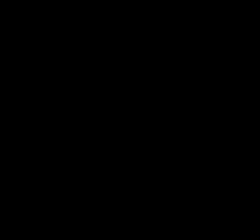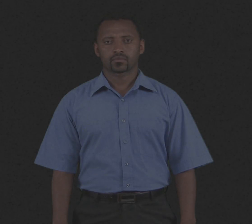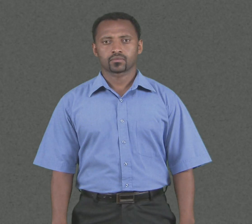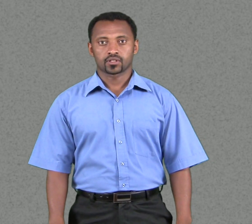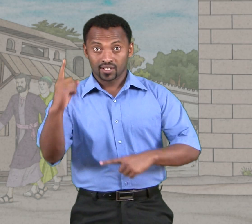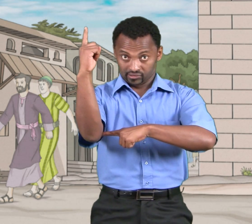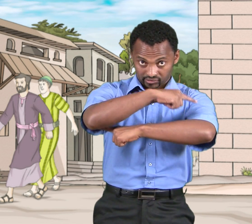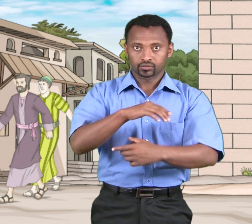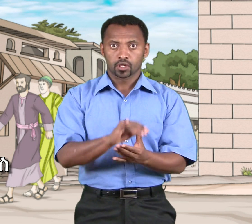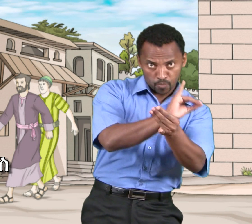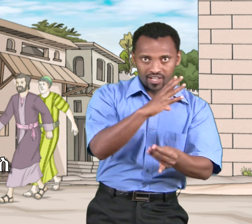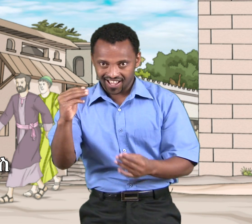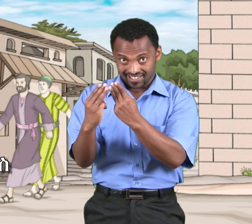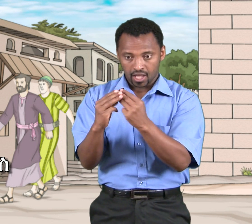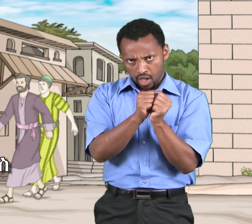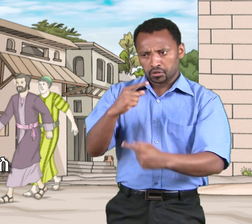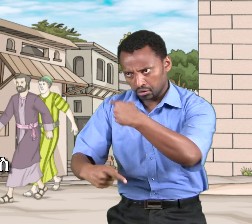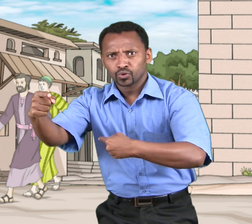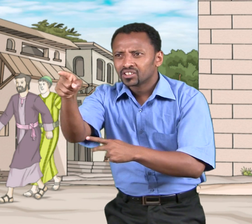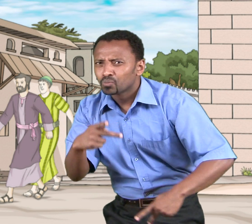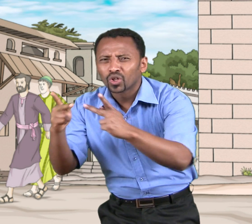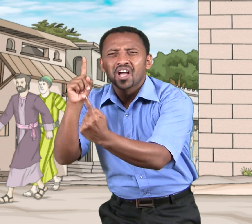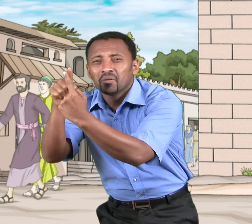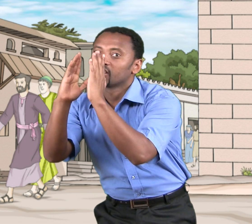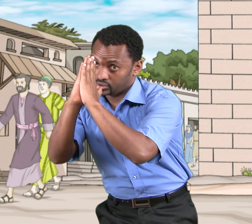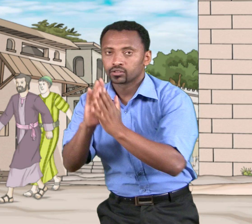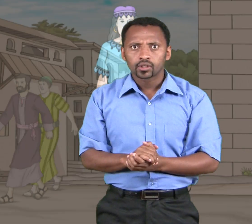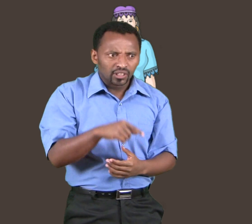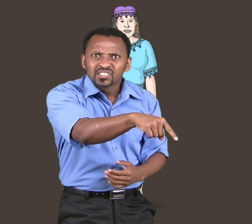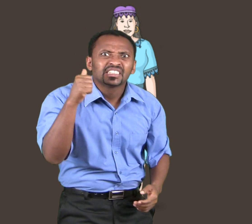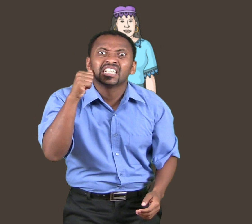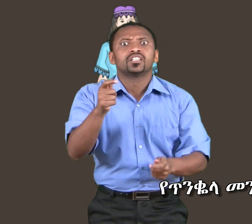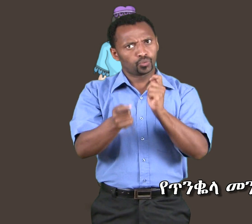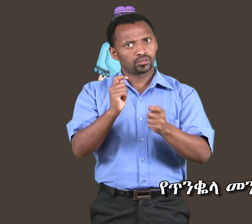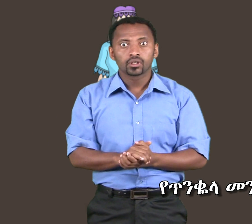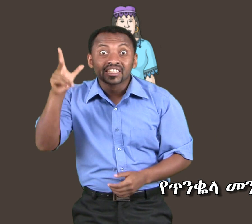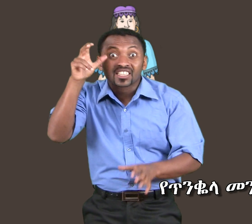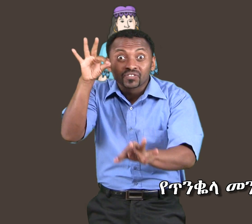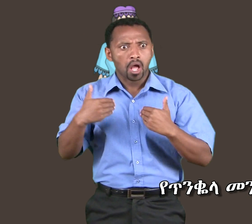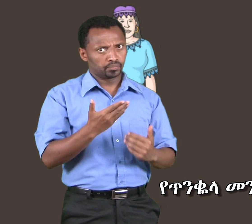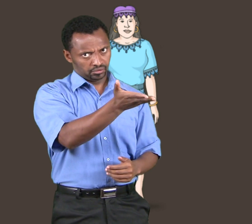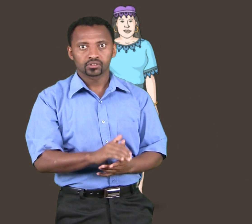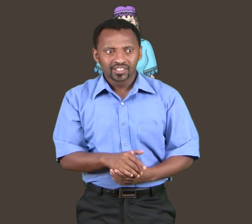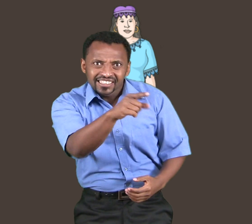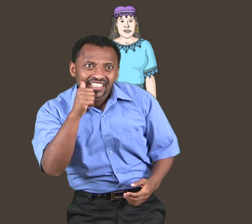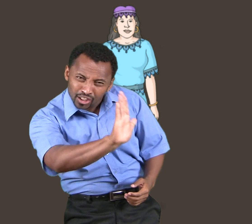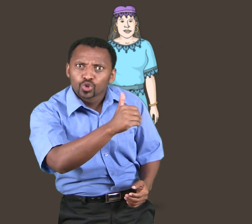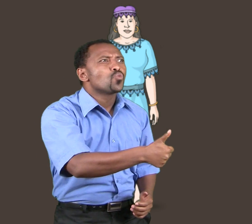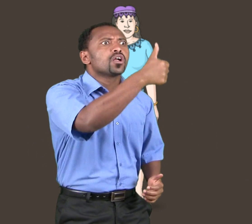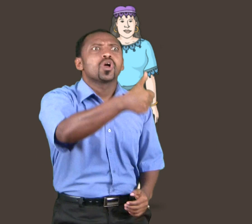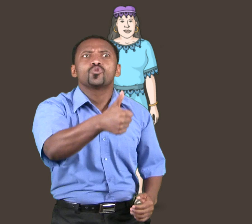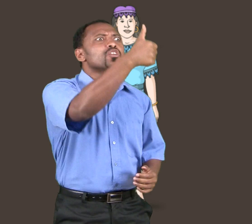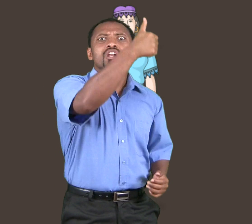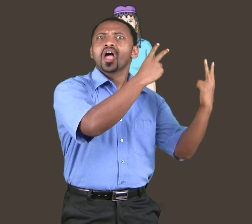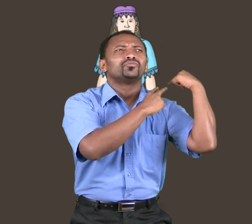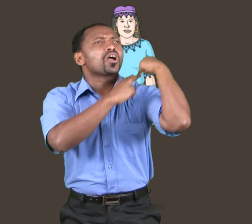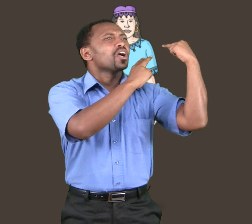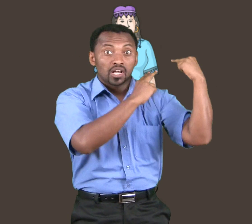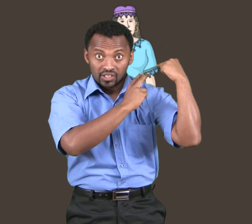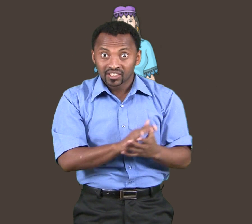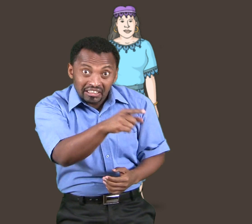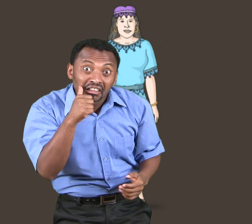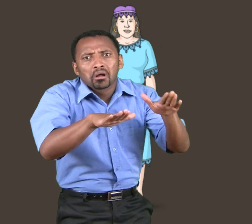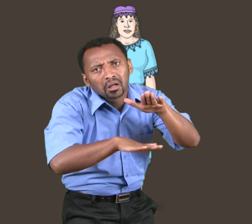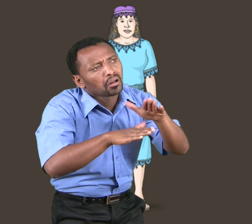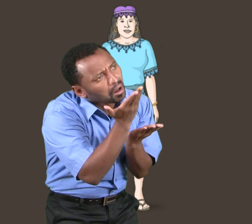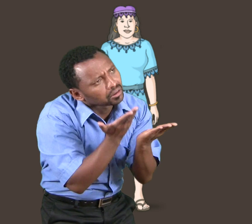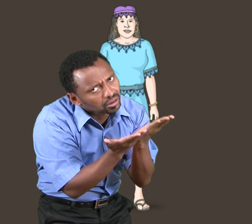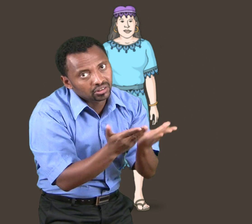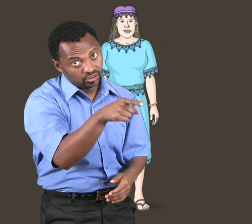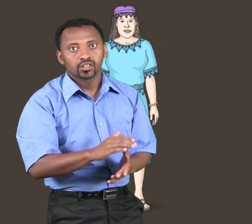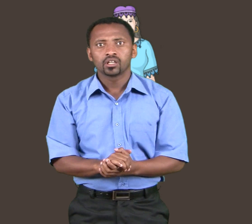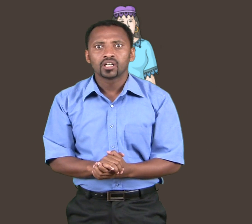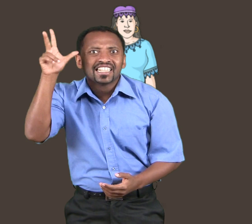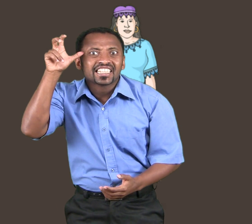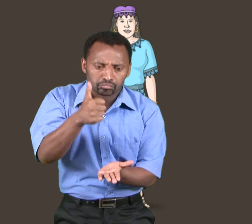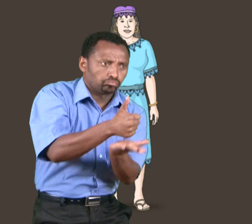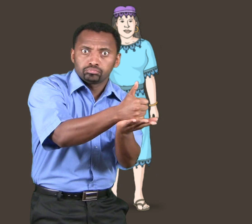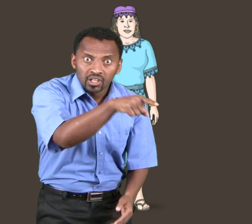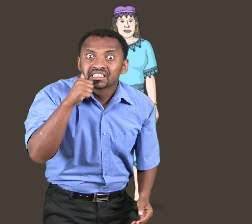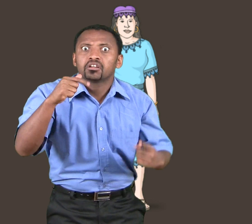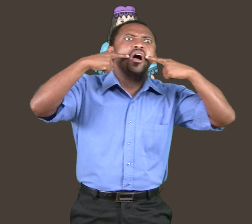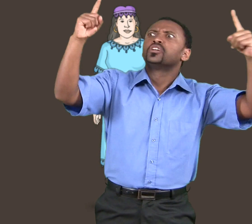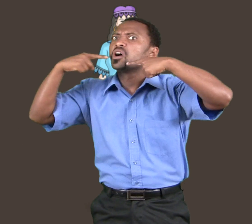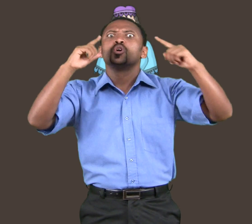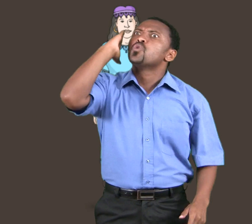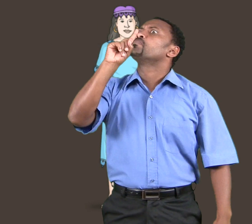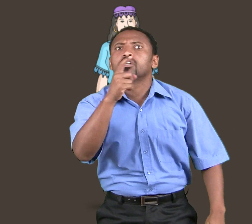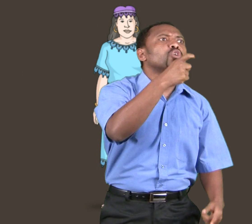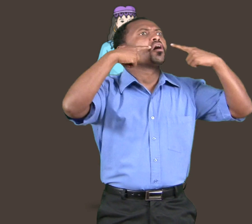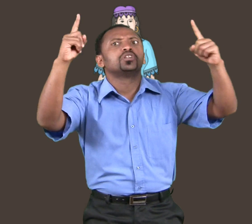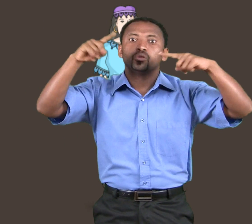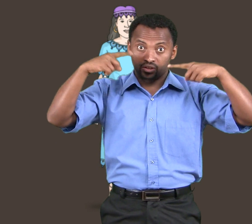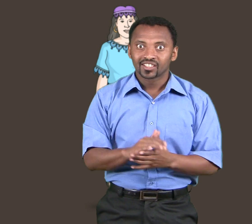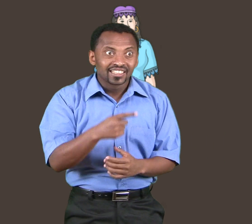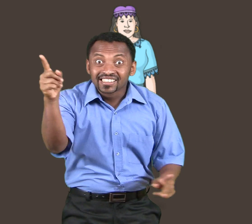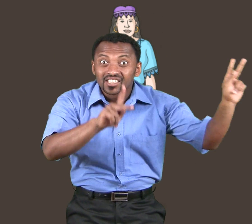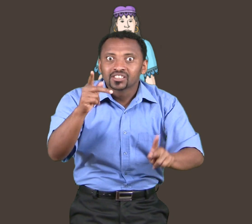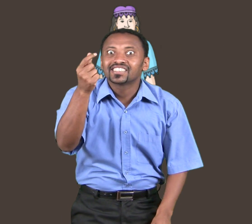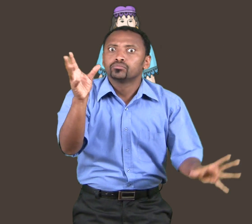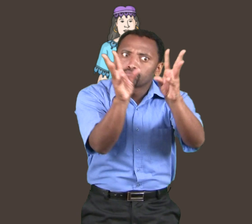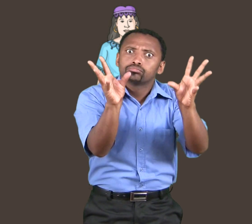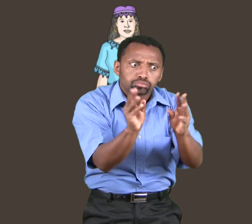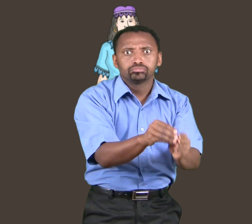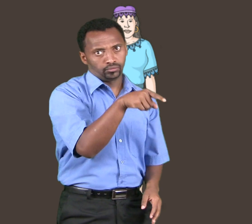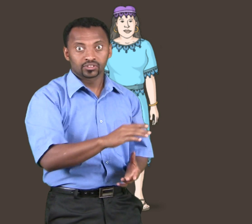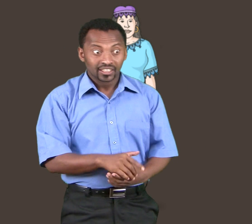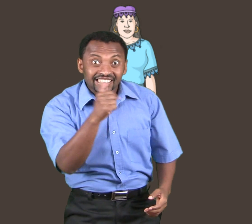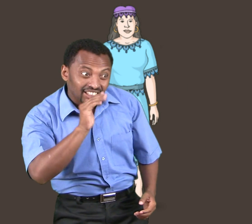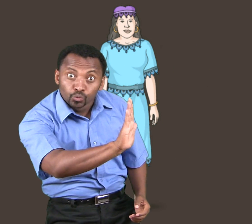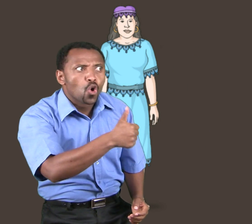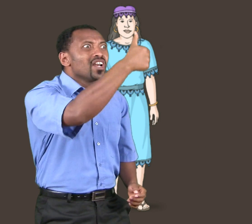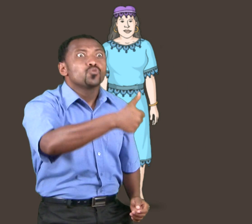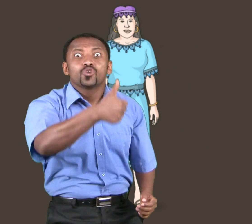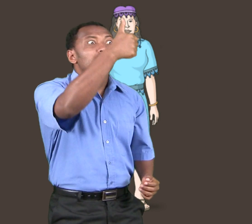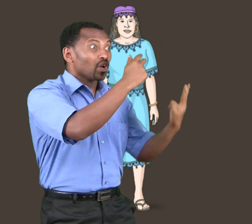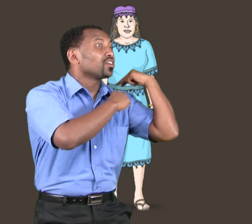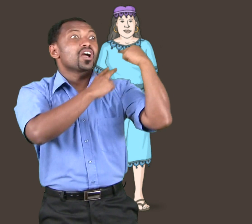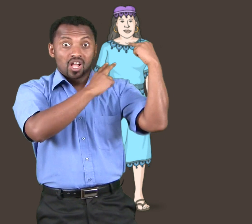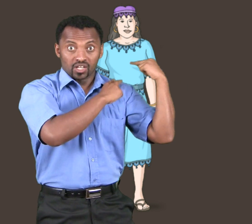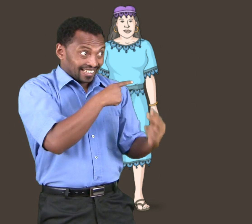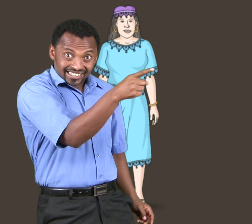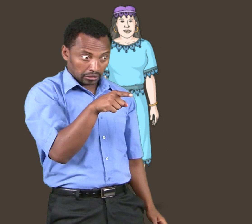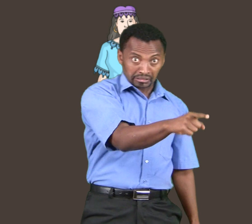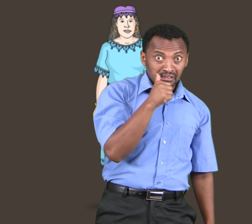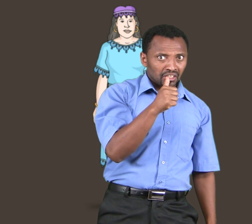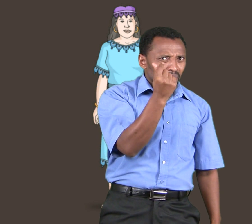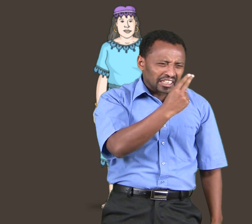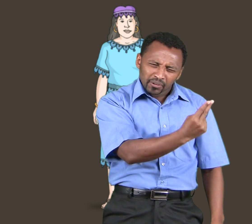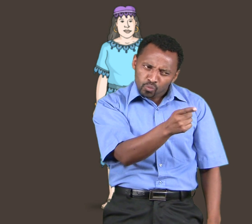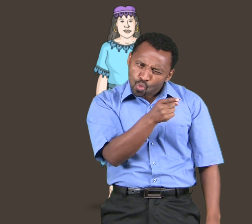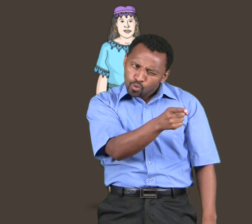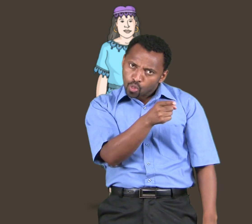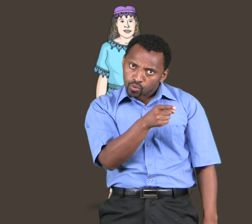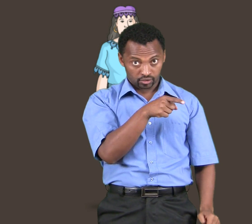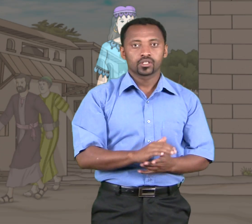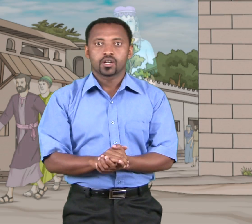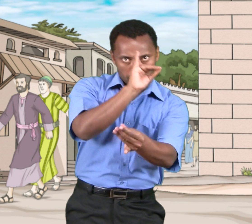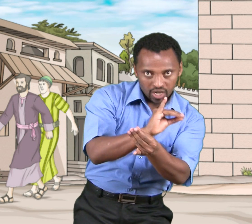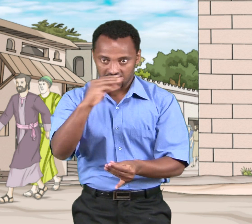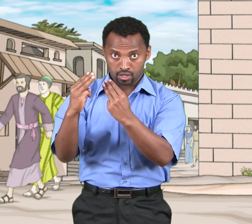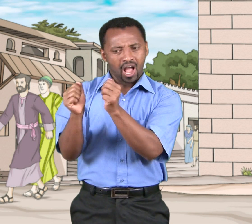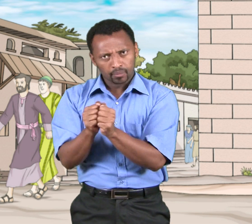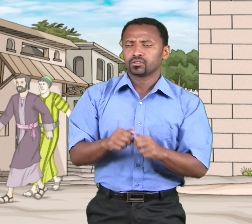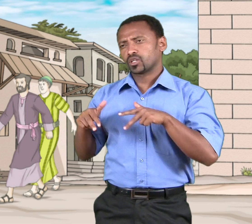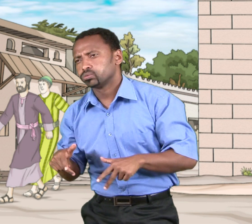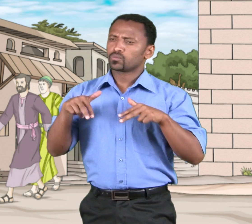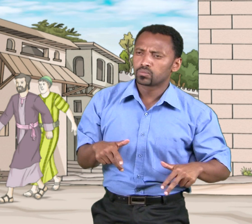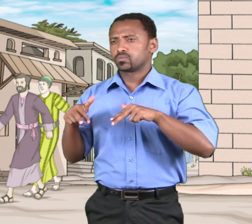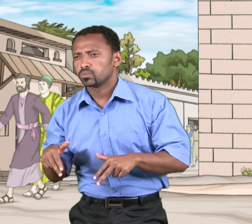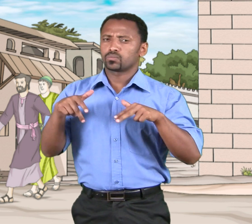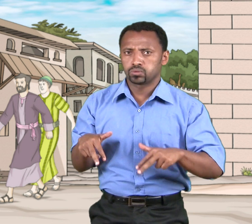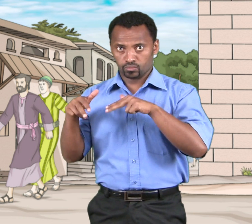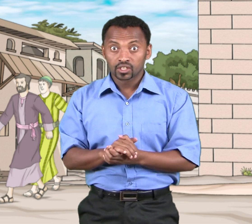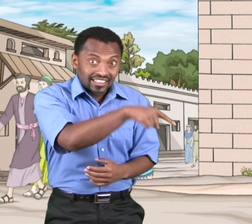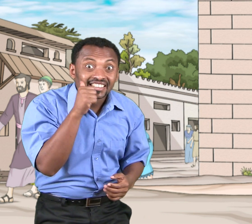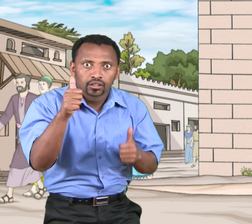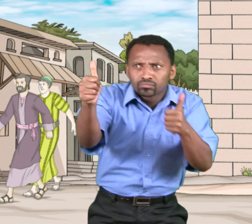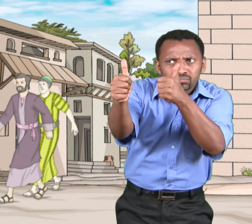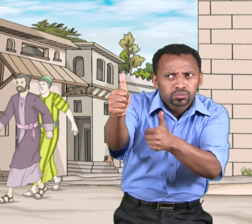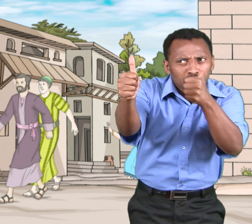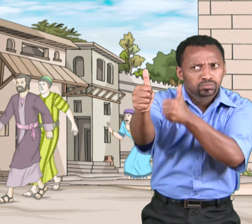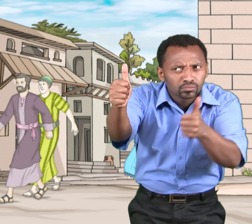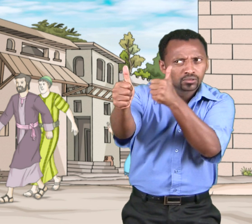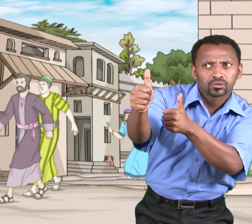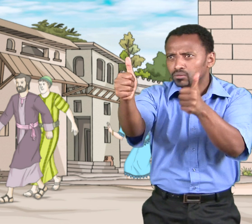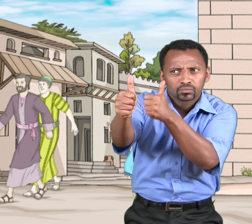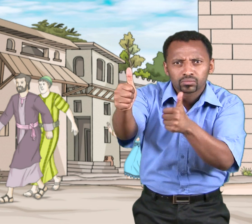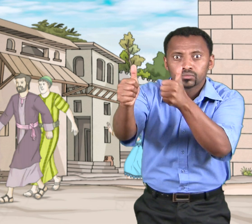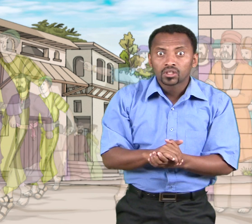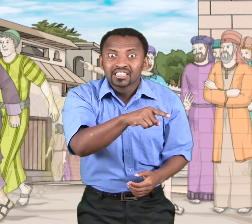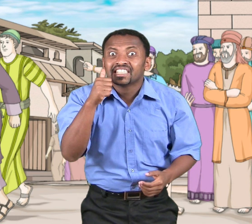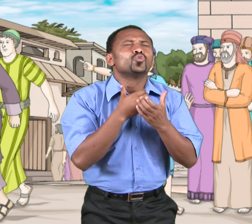One day as we were going to the place of prayer, we were met by a slave girl with a spirit of divination, who earned a large income for her masters by fortune-telling.